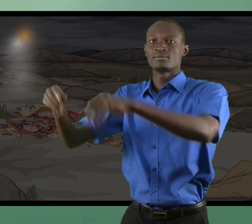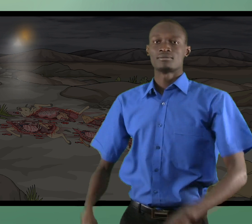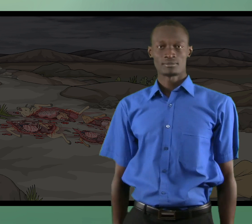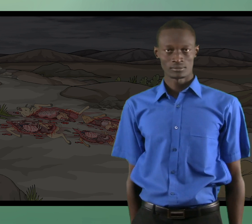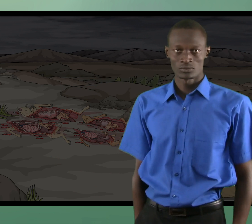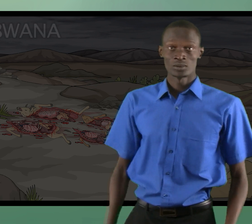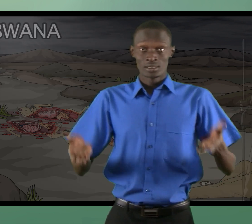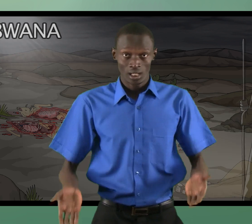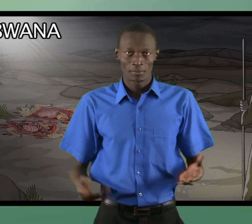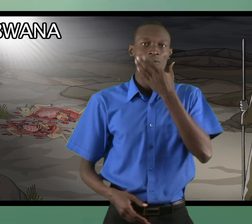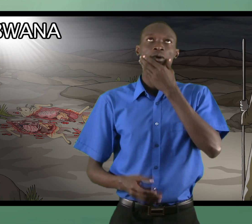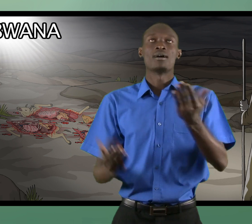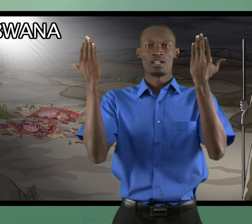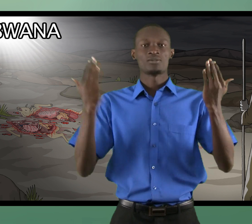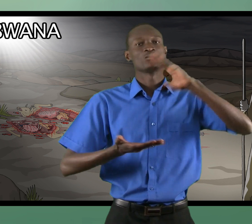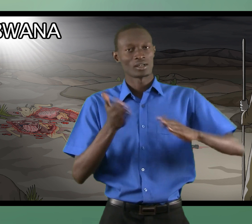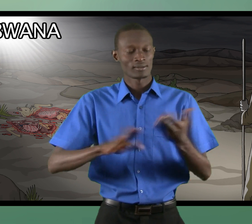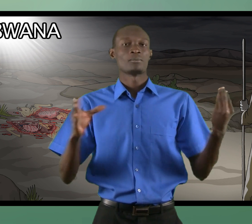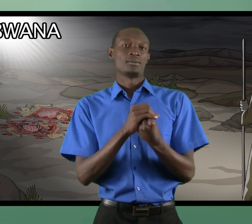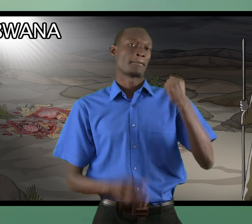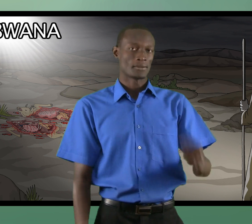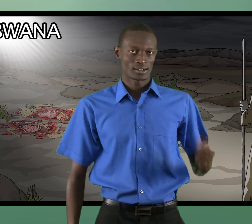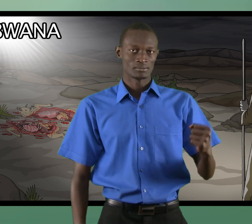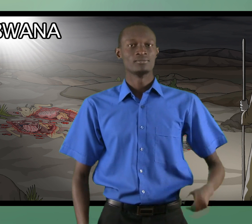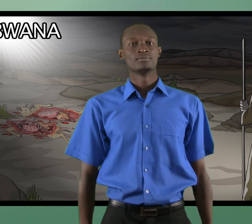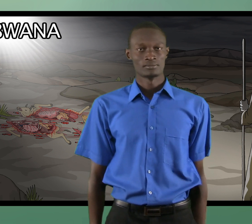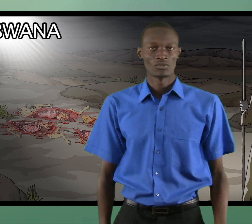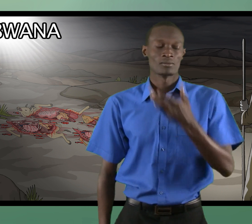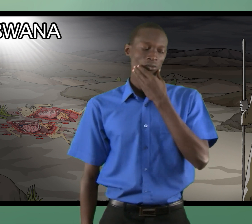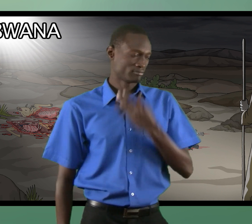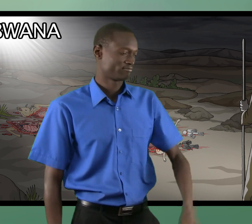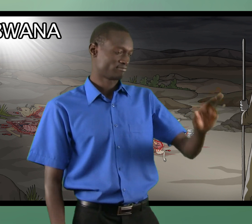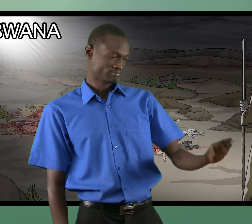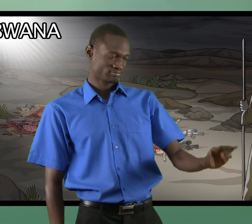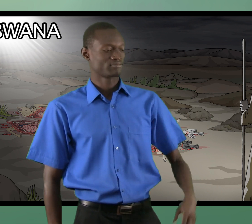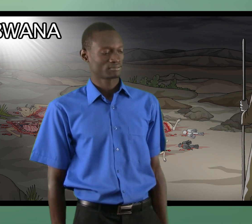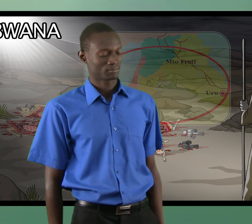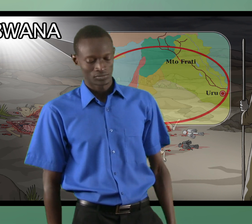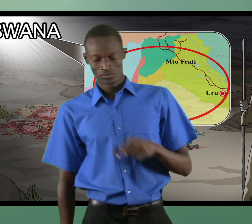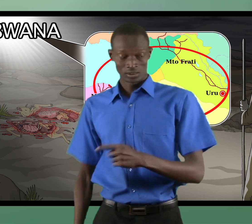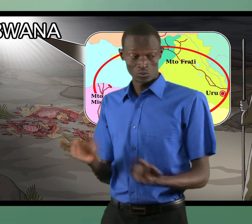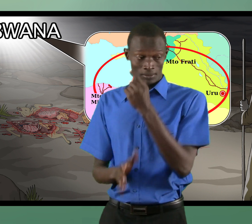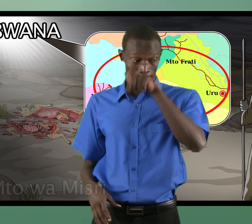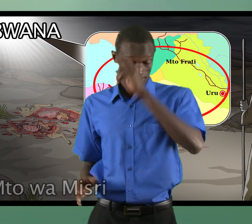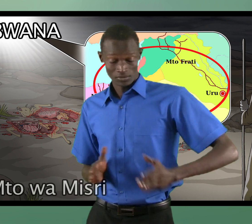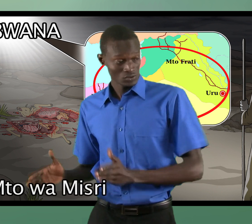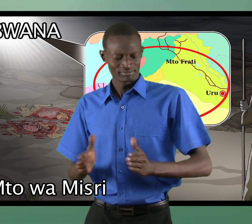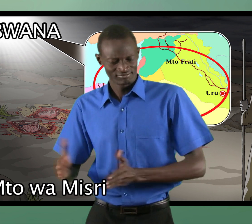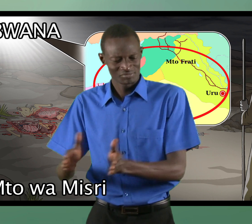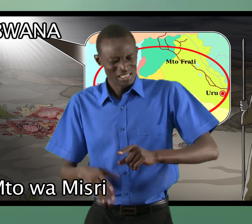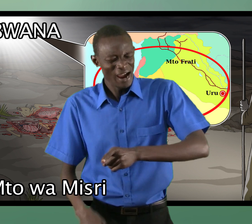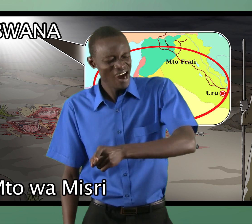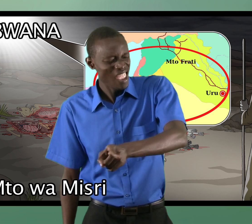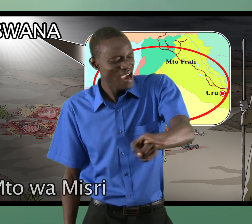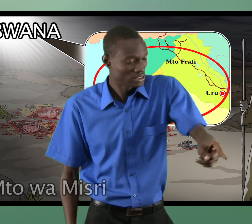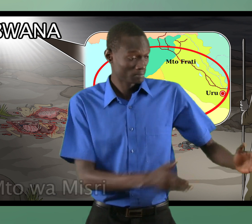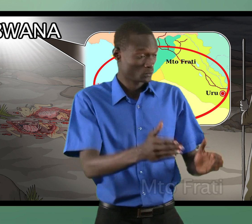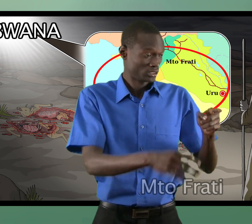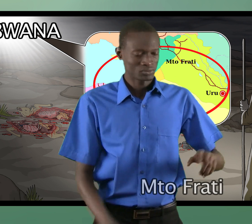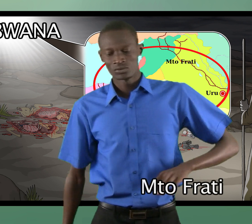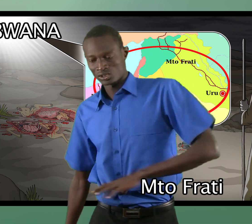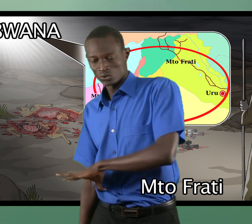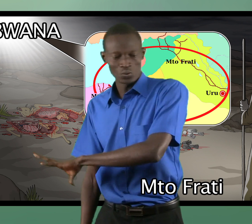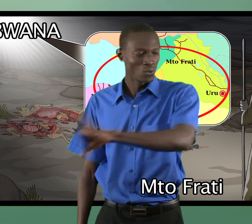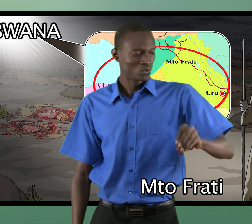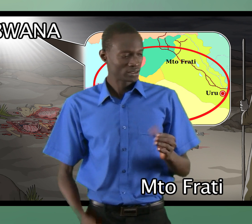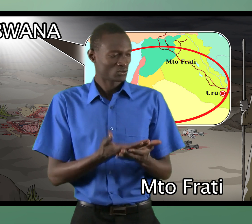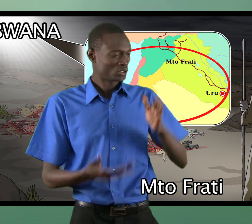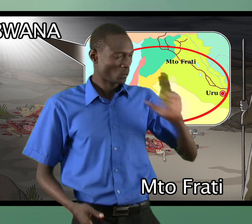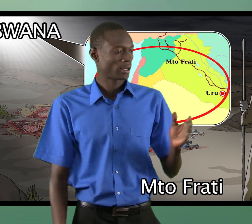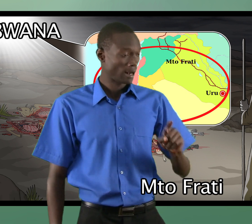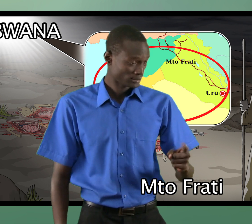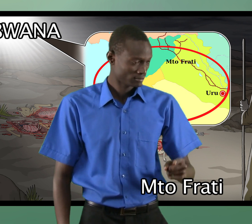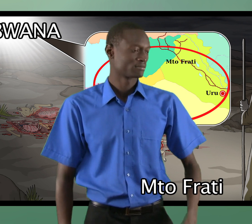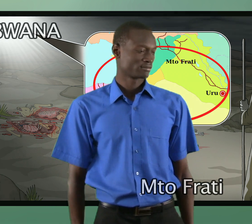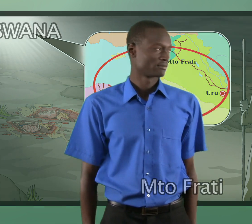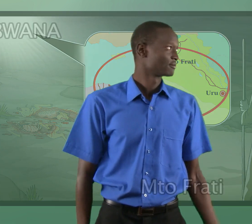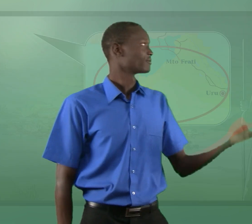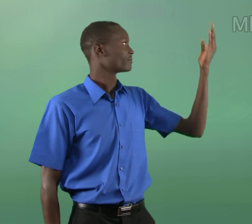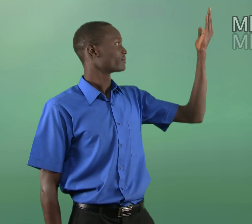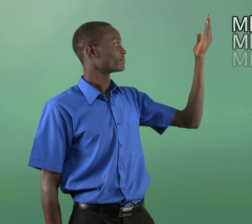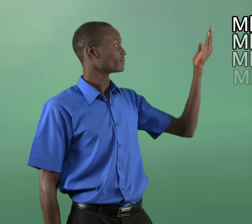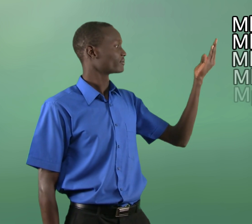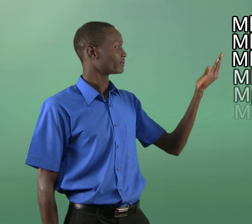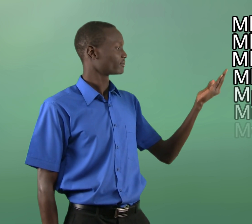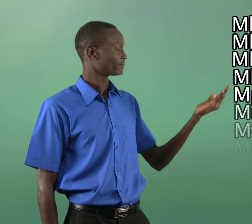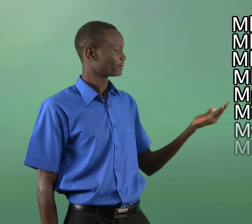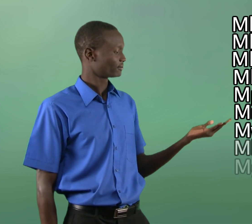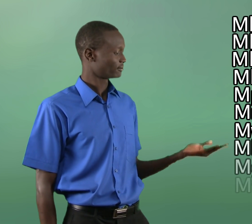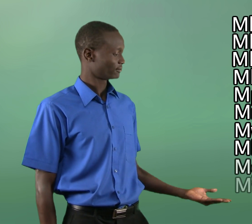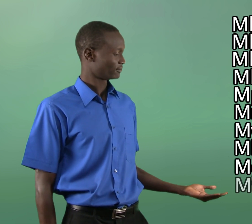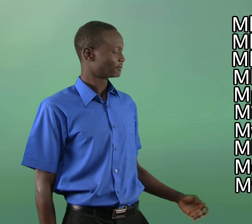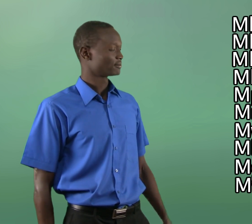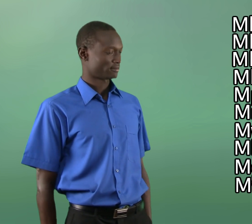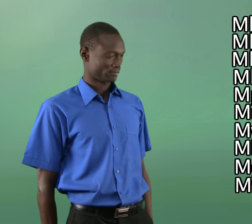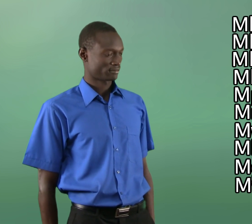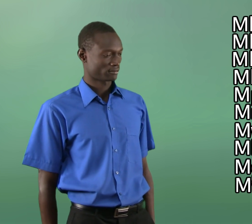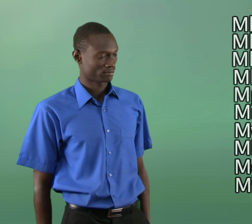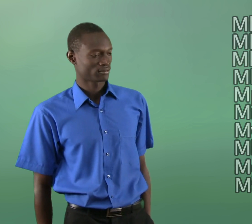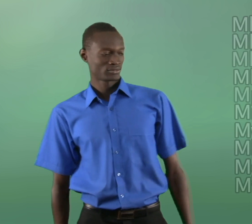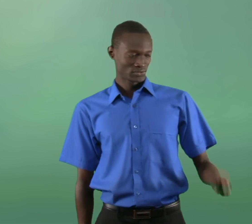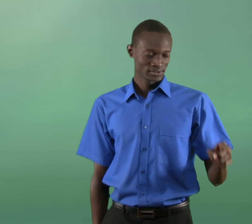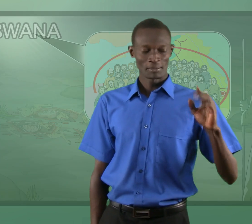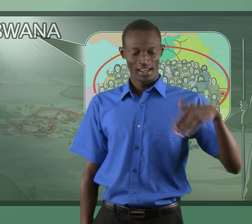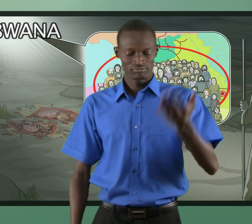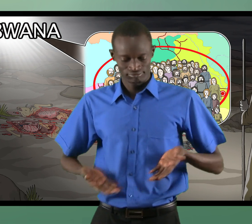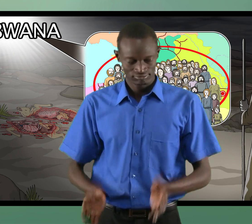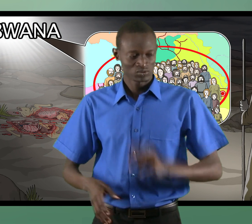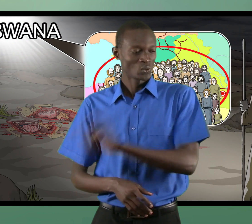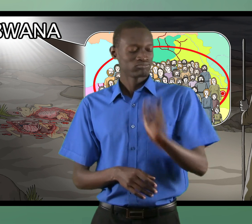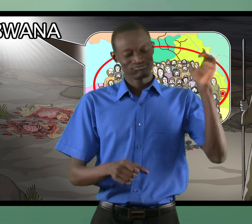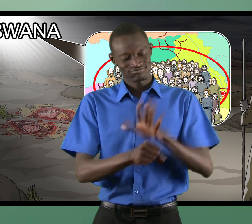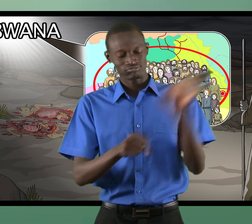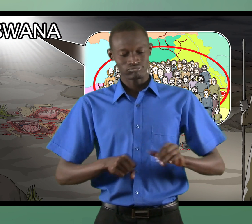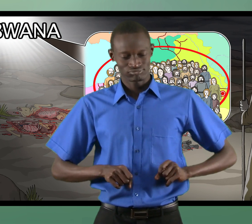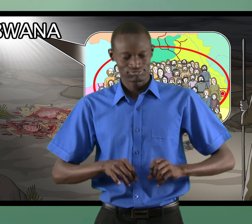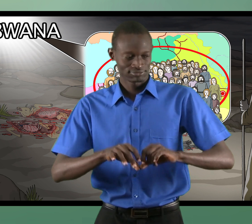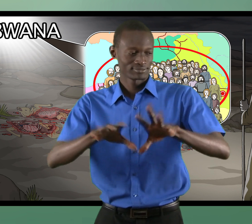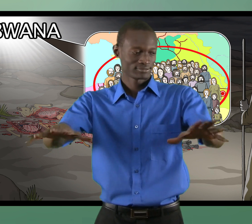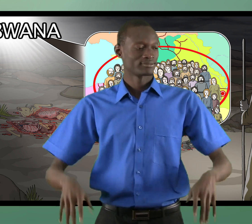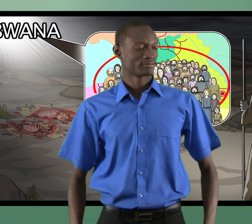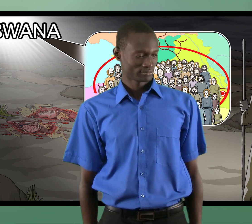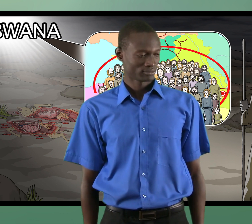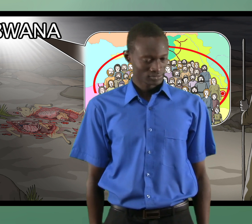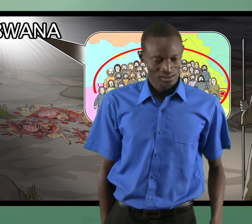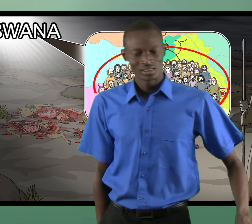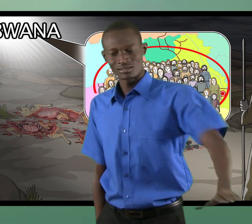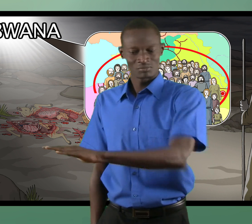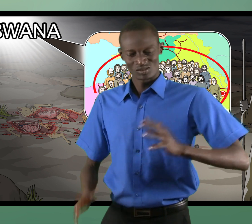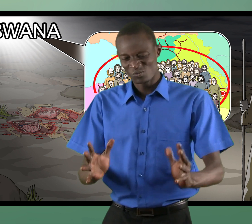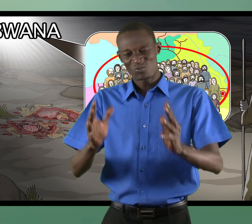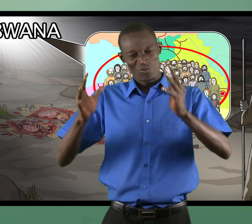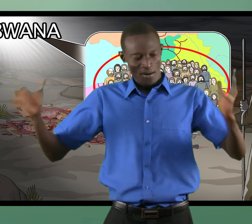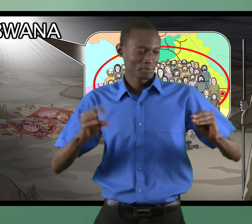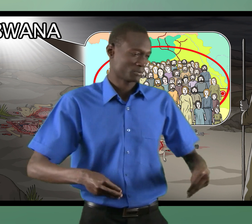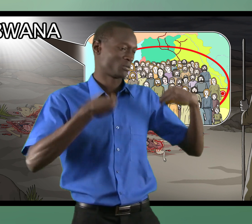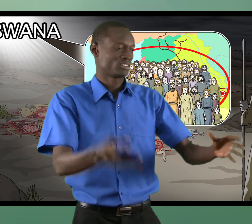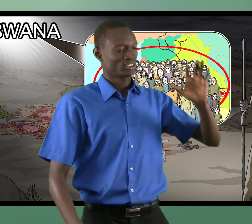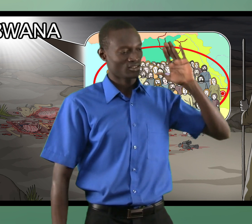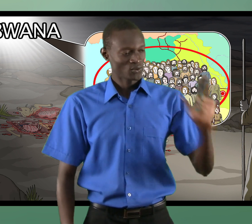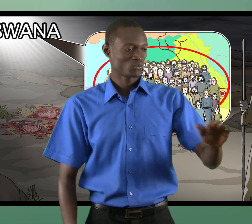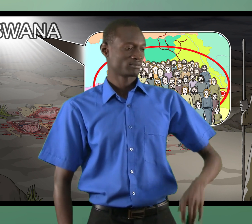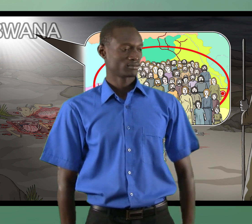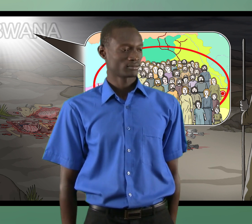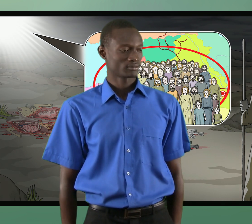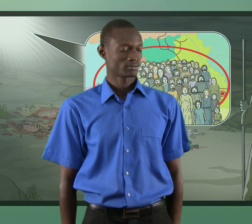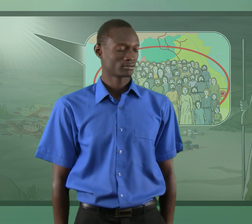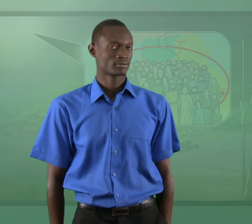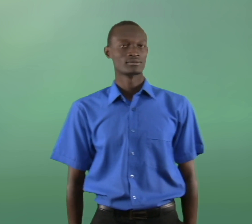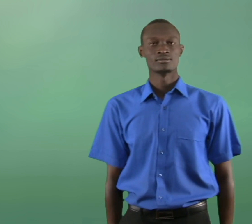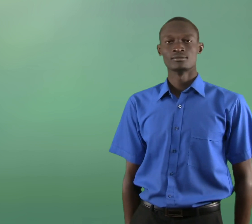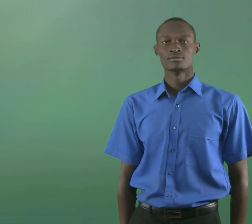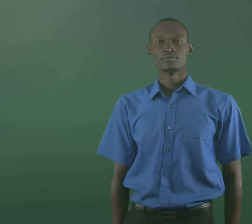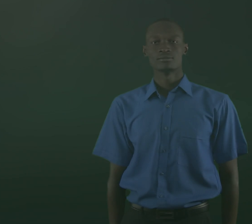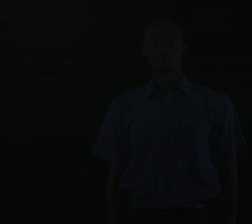On that day the LORD made a covenant with Abram, saying, “To your descendants I have given this land—from the river of Egypt to the great River Euphrates— the land of the Kenites, Kenizzites, Kadmonites, Hittites, Perizzites, Rephaites, Amorites, Canaanites, Girgashites, and Jebusites.”